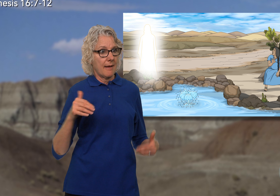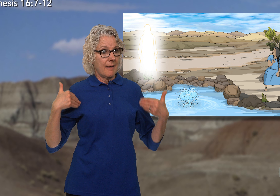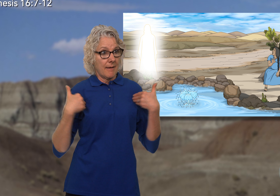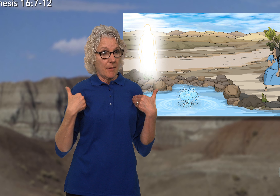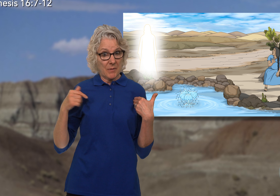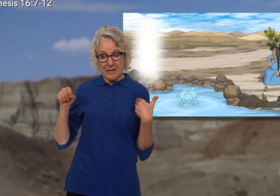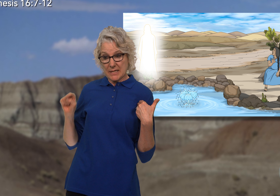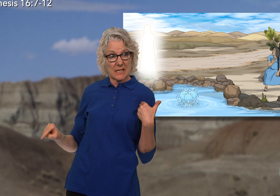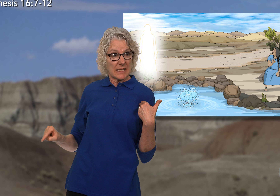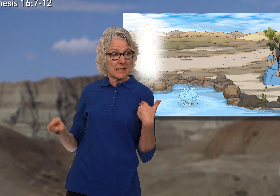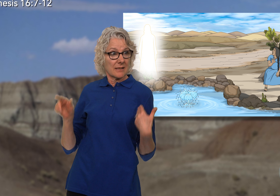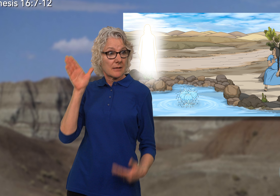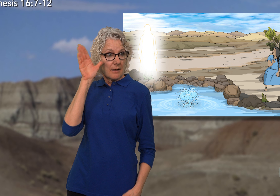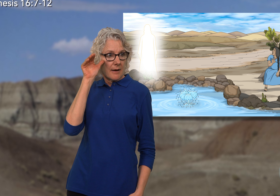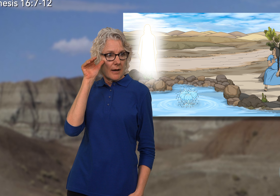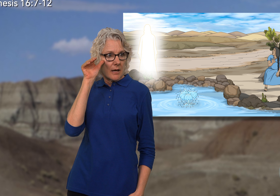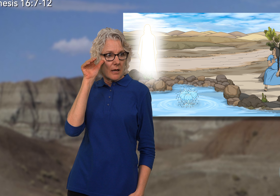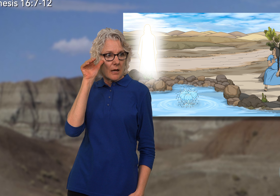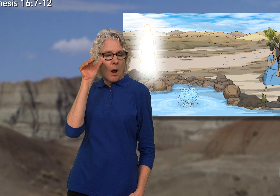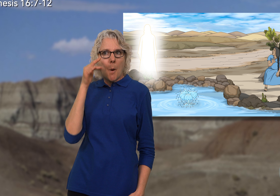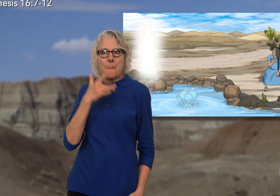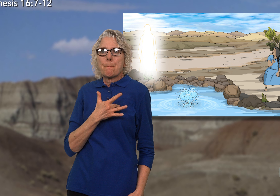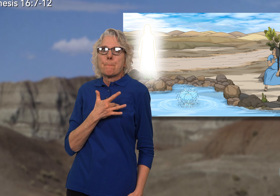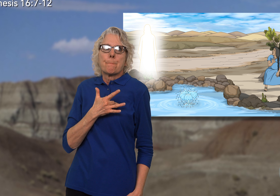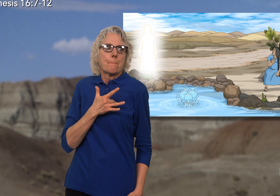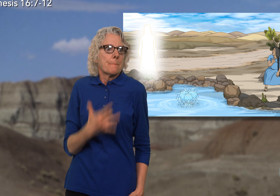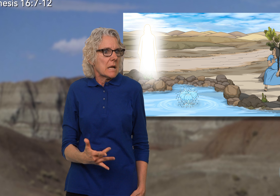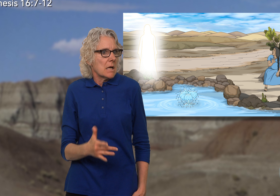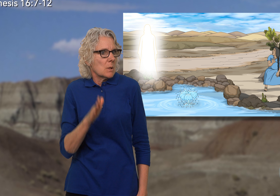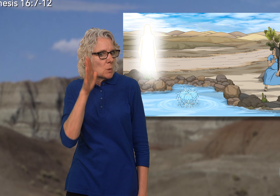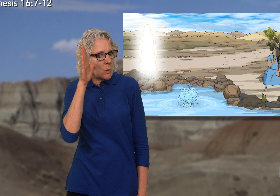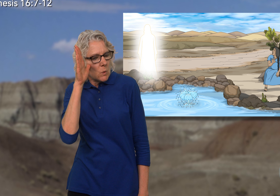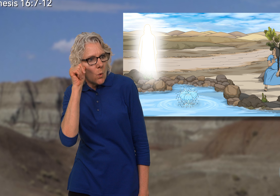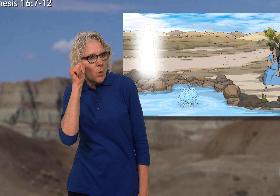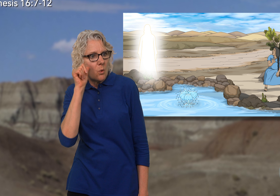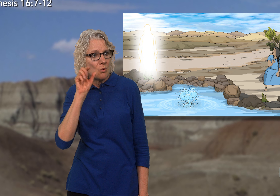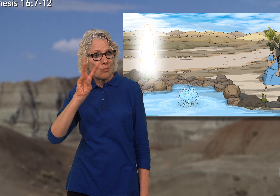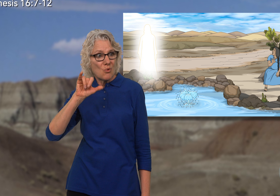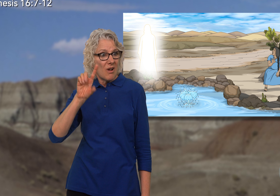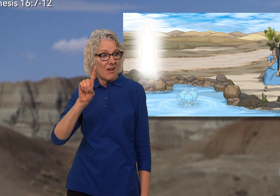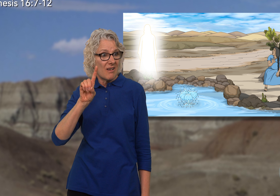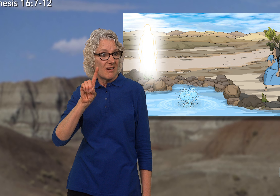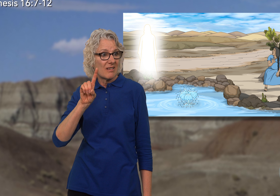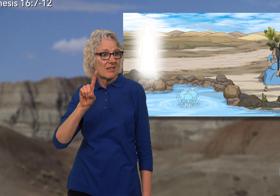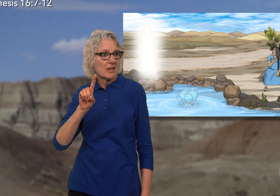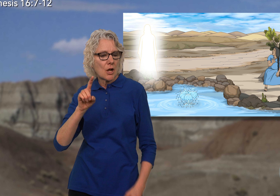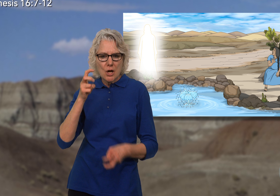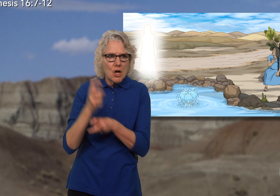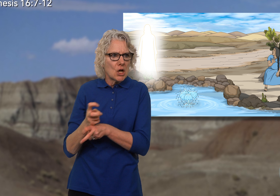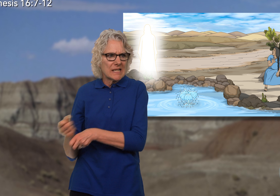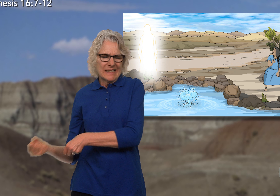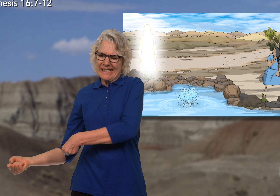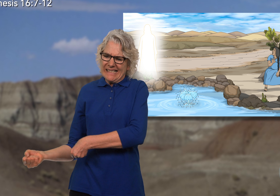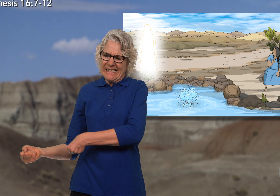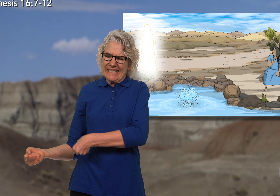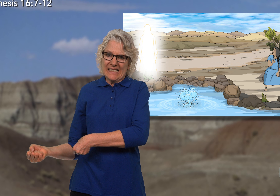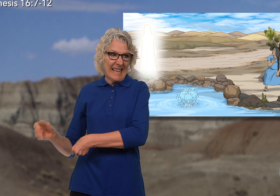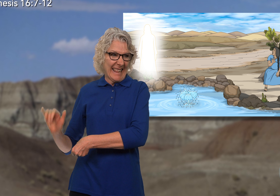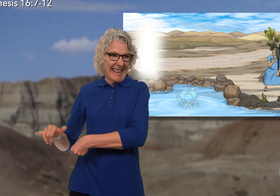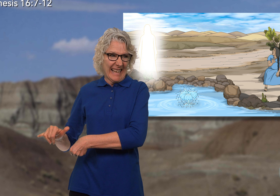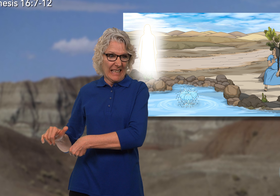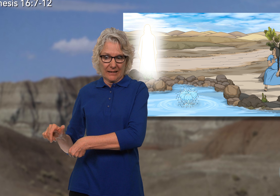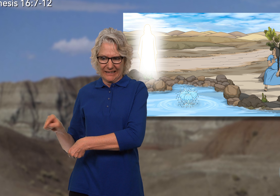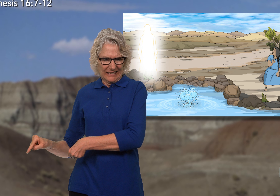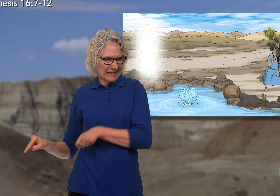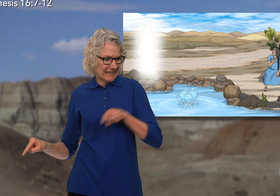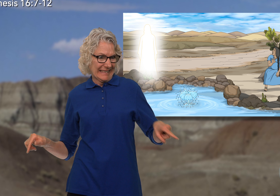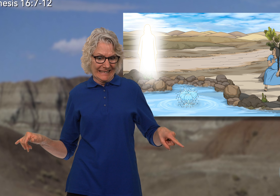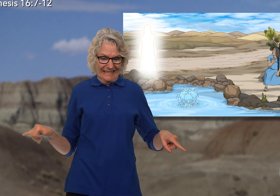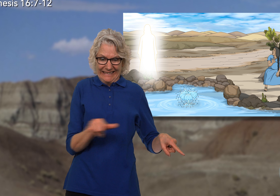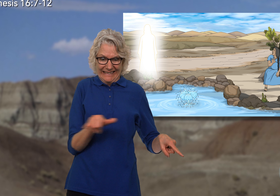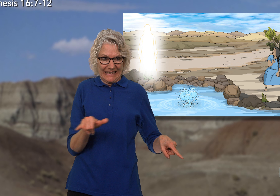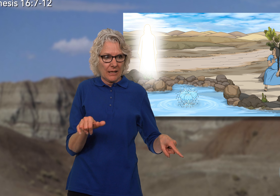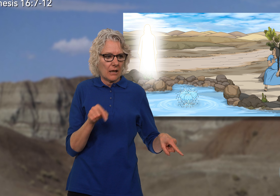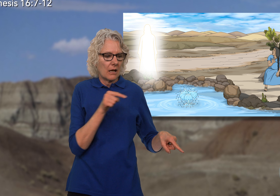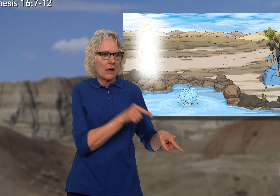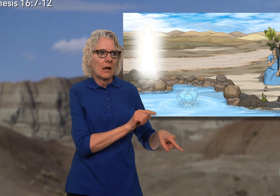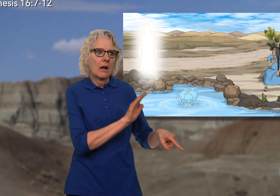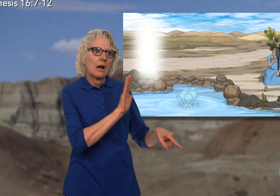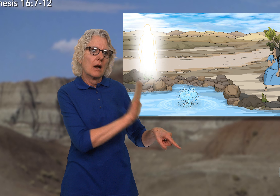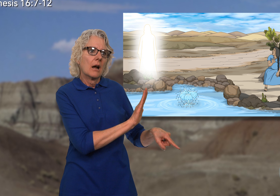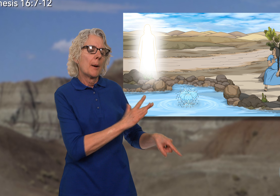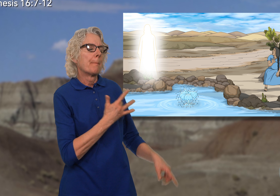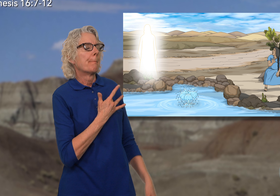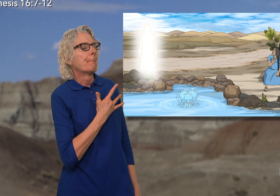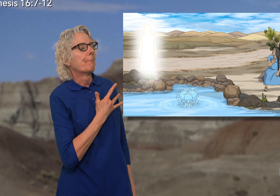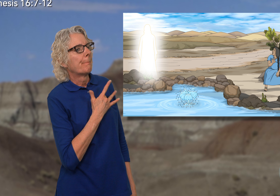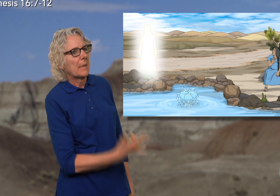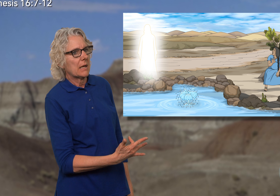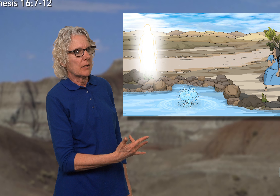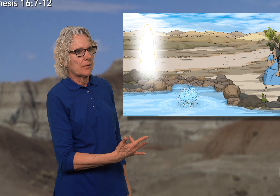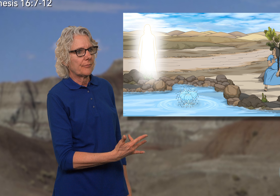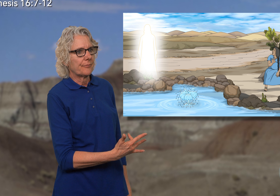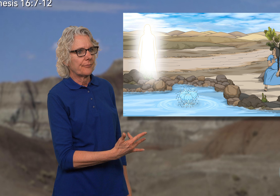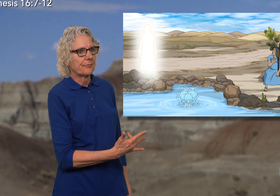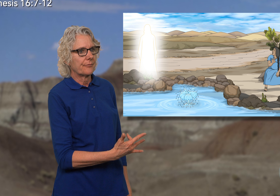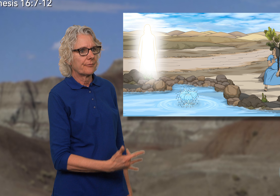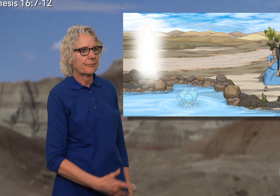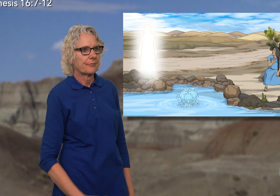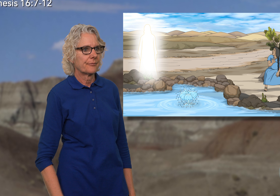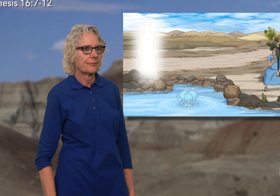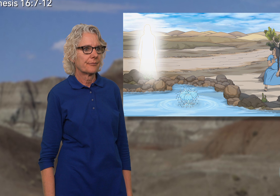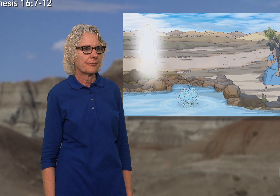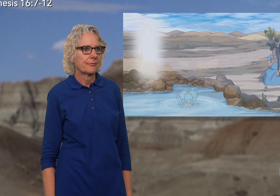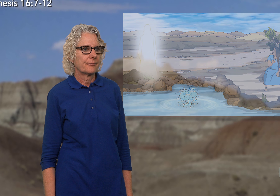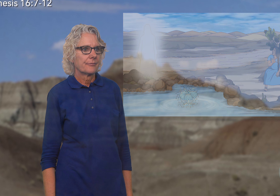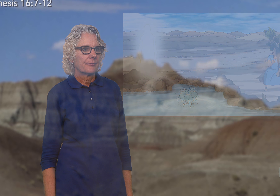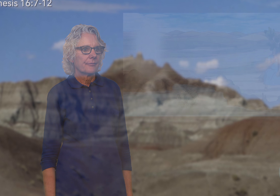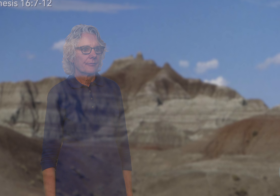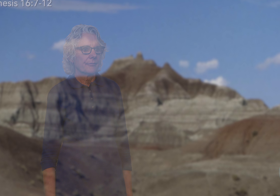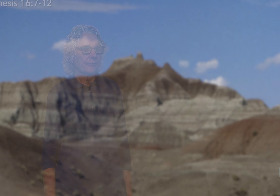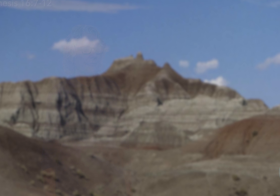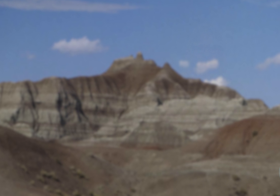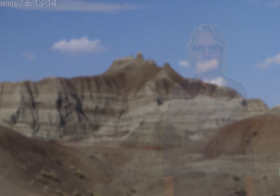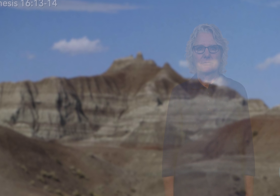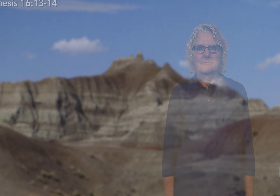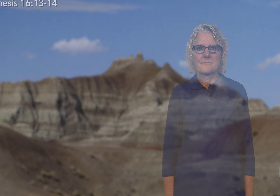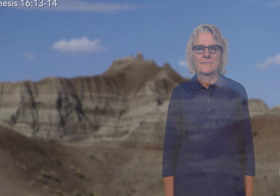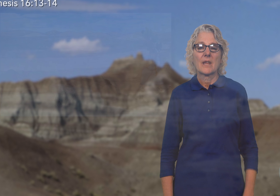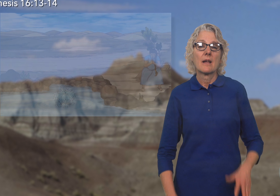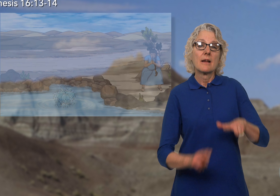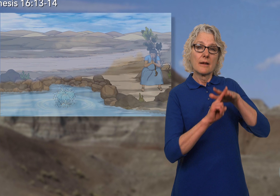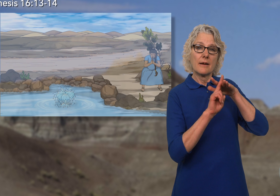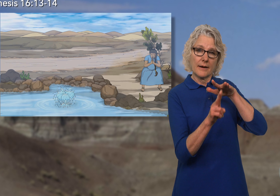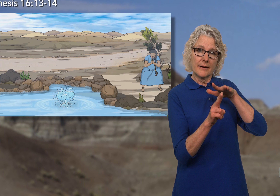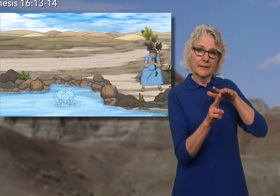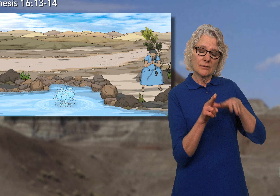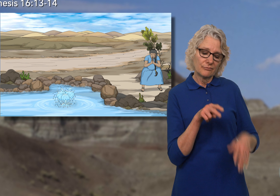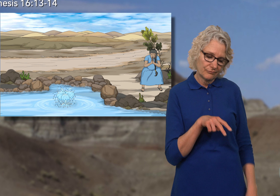he will live in hostility toward all his brothers.”